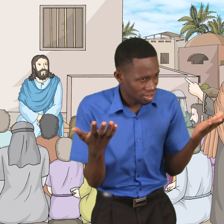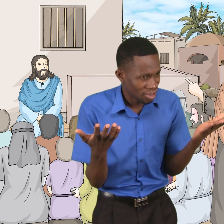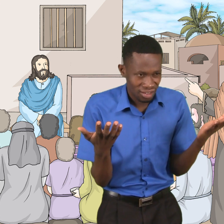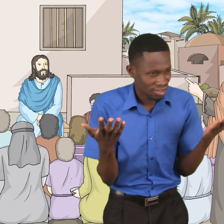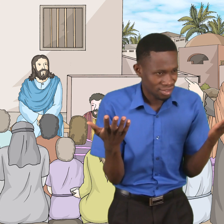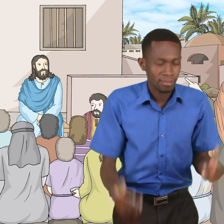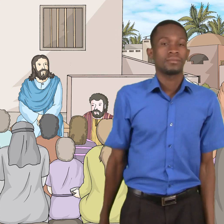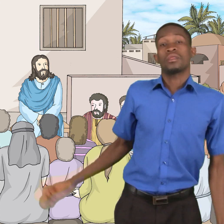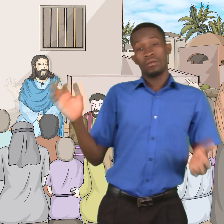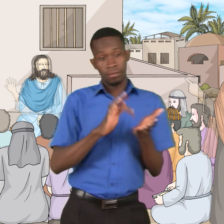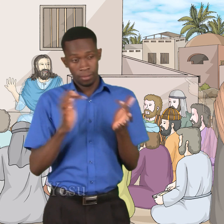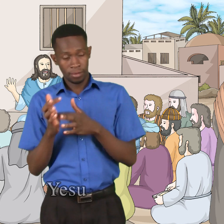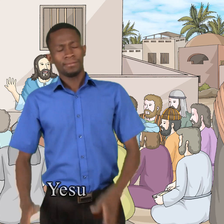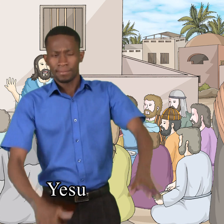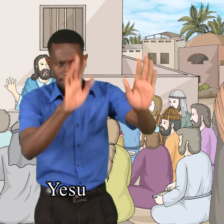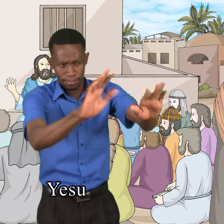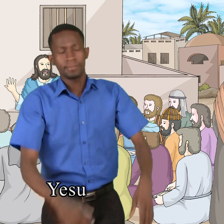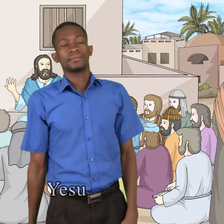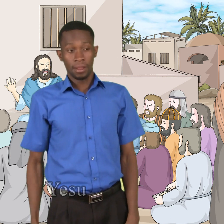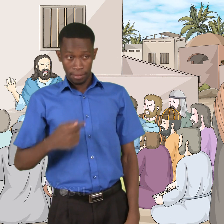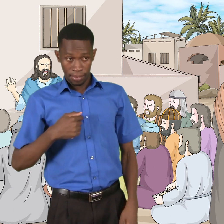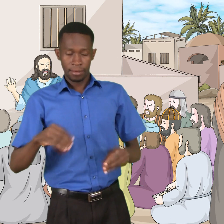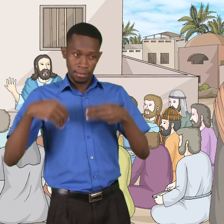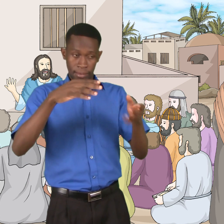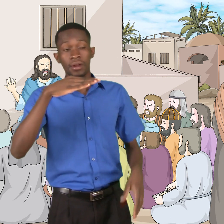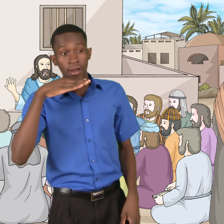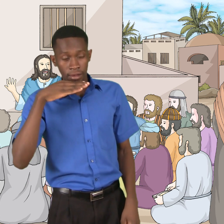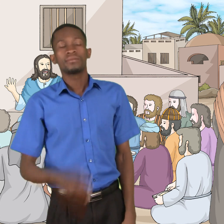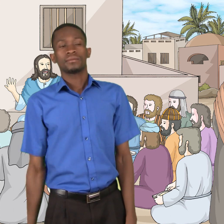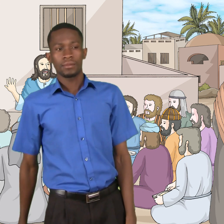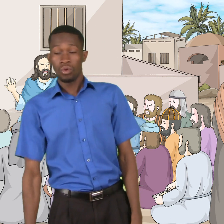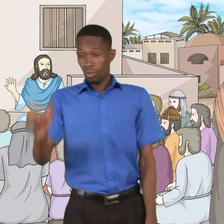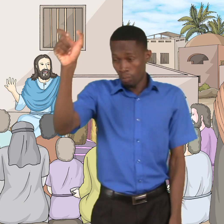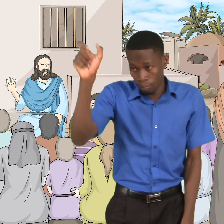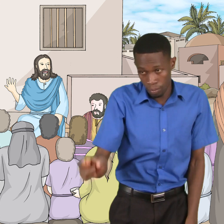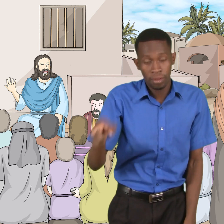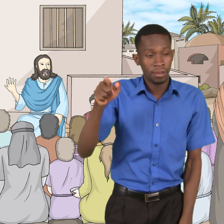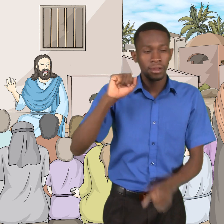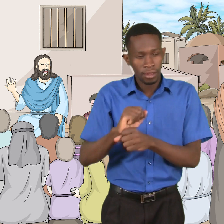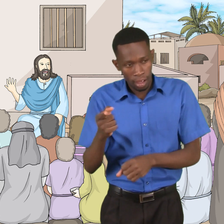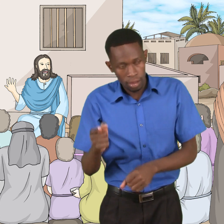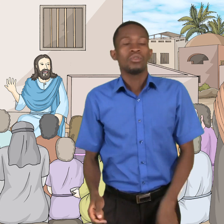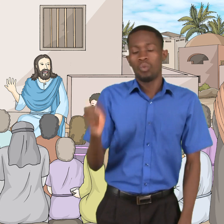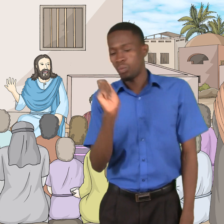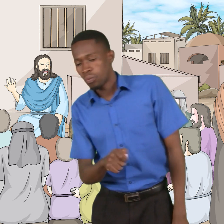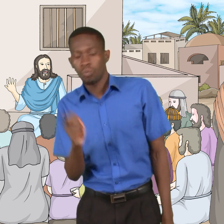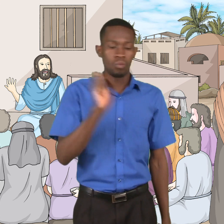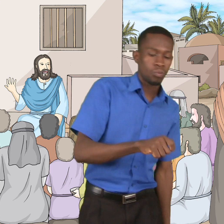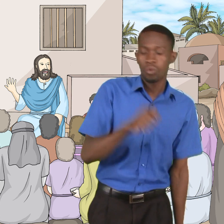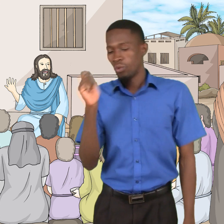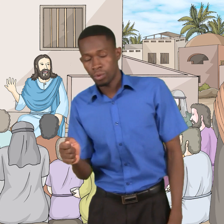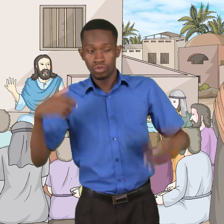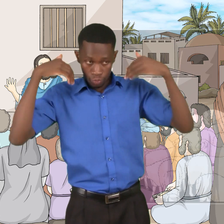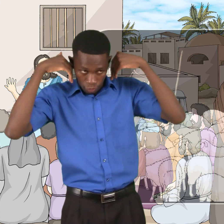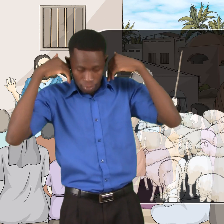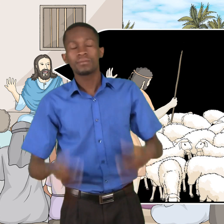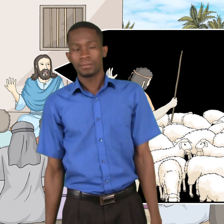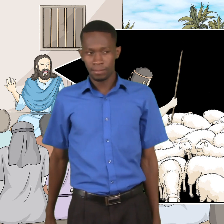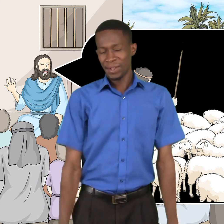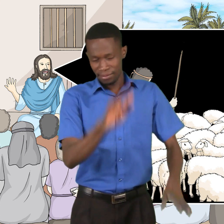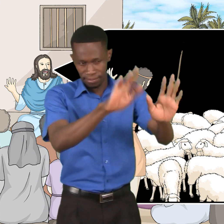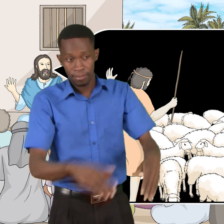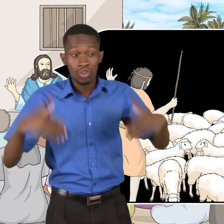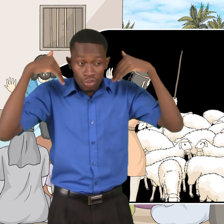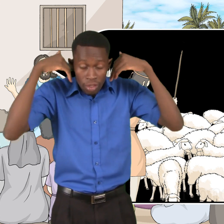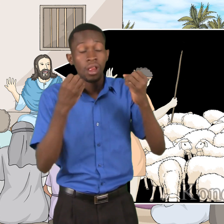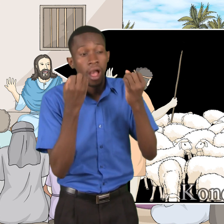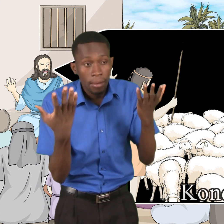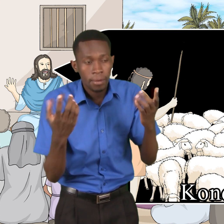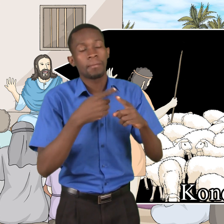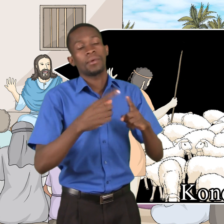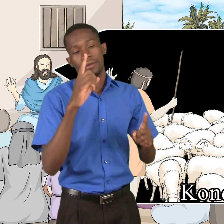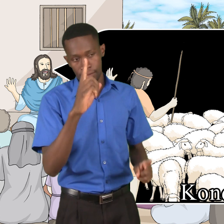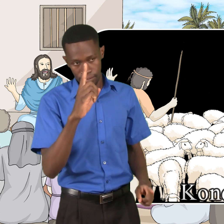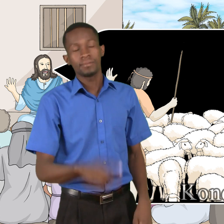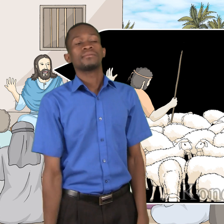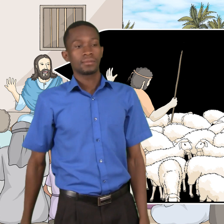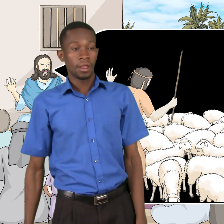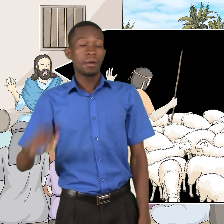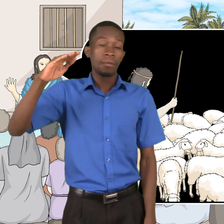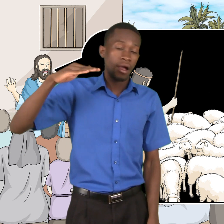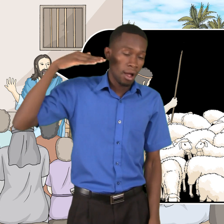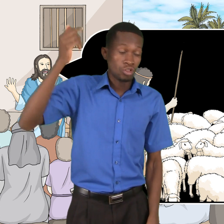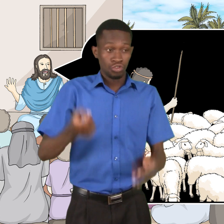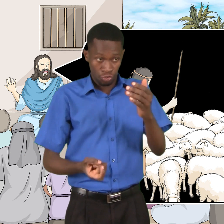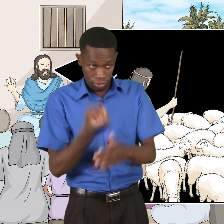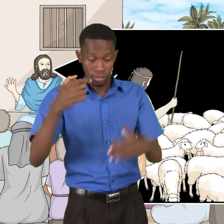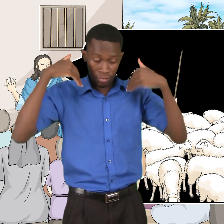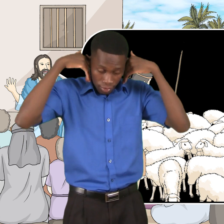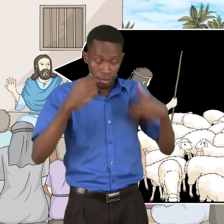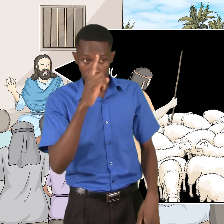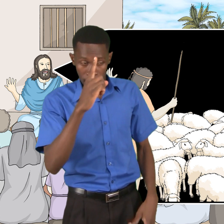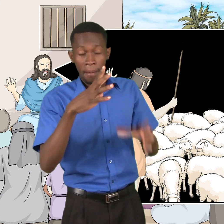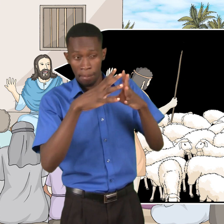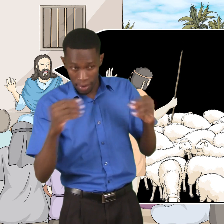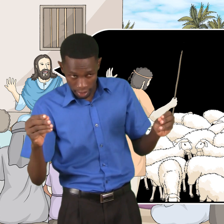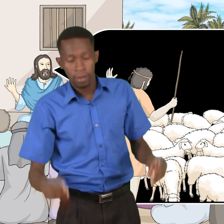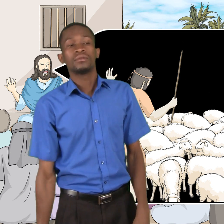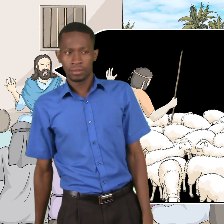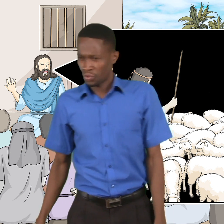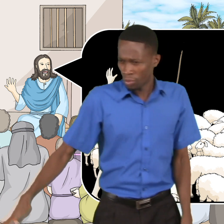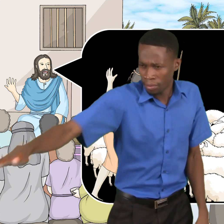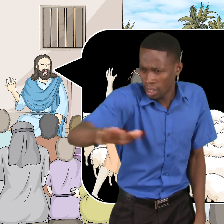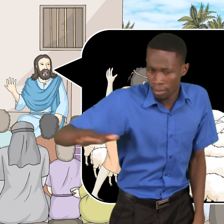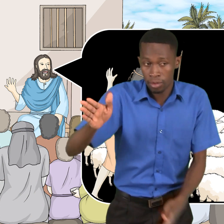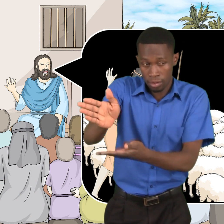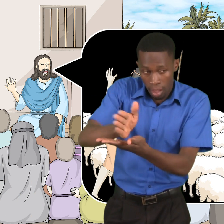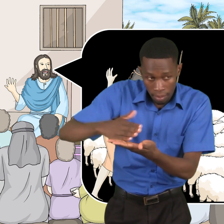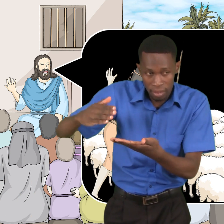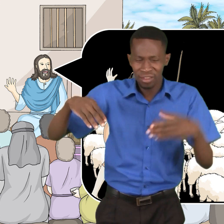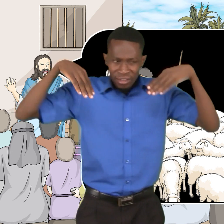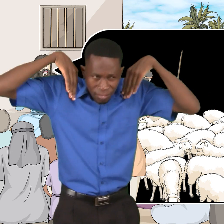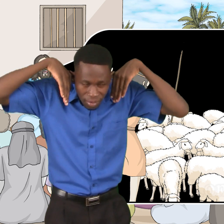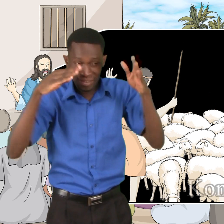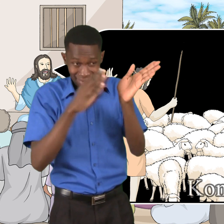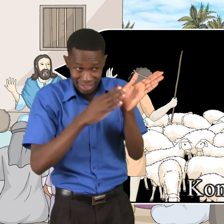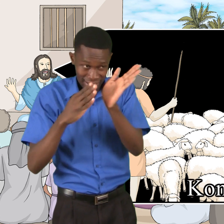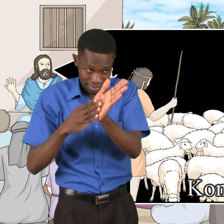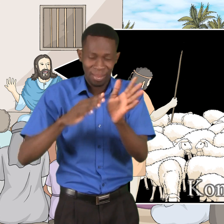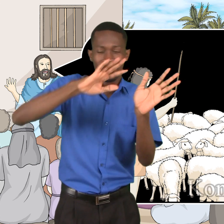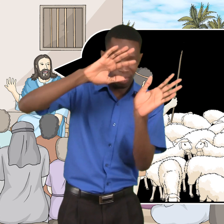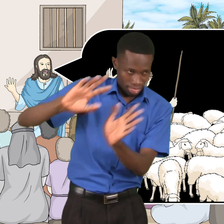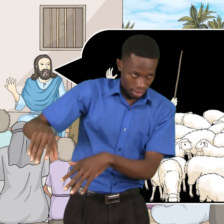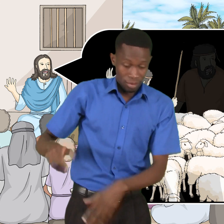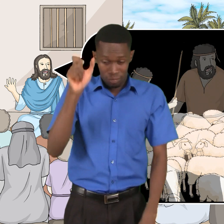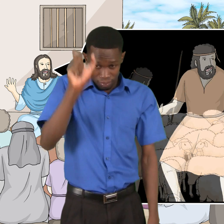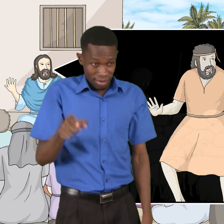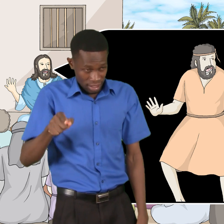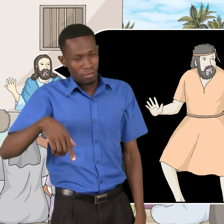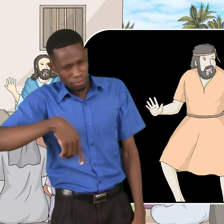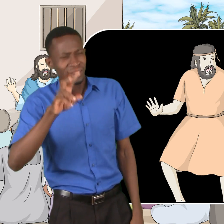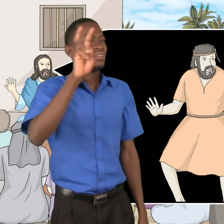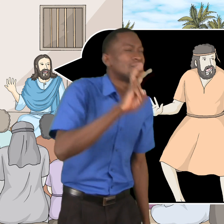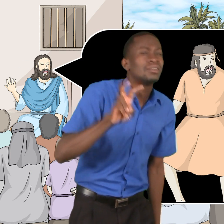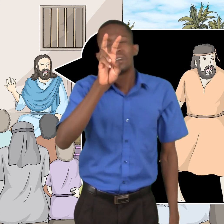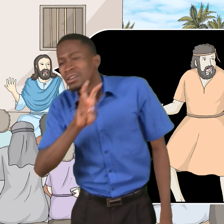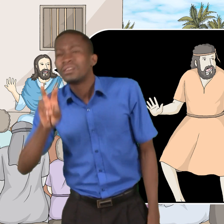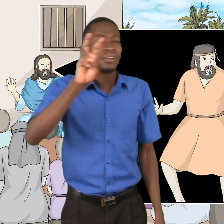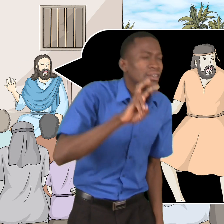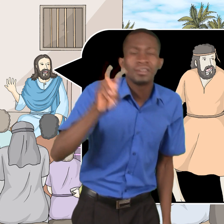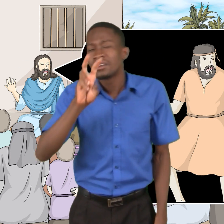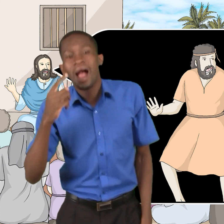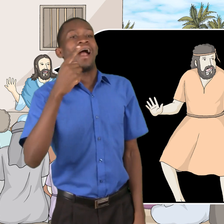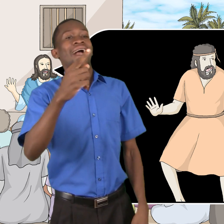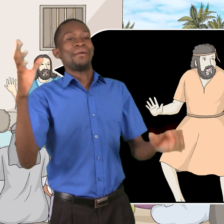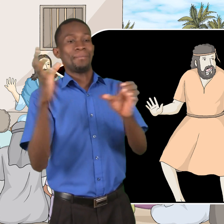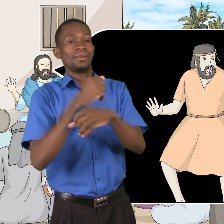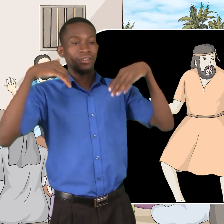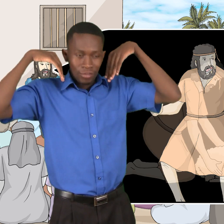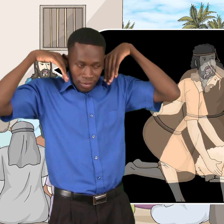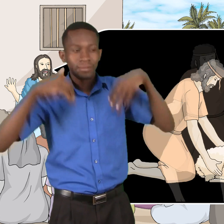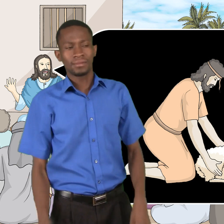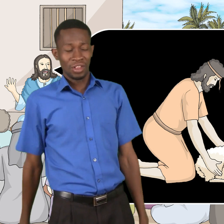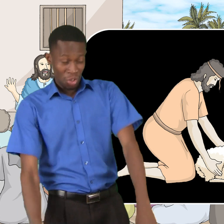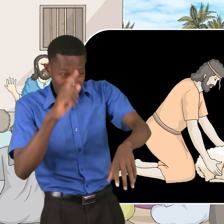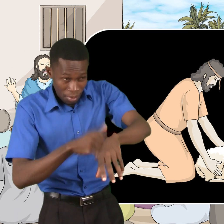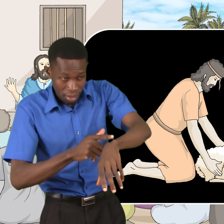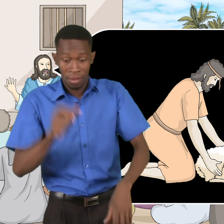Then Jesus told them this parable: “What man among you, if he has a hundred sheep and loses one of them, does not leave the ninety-nine in the pasture and go after the one that is lost, until he finds it?